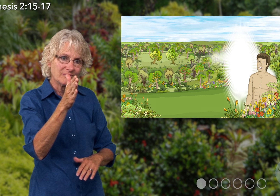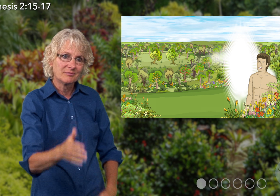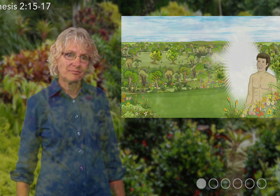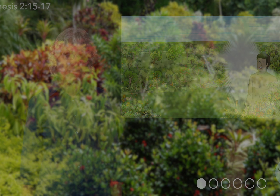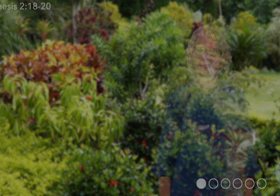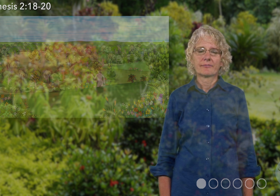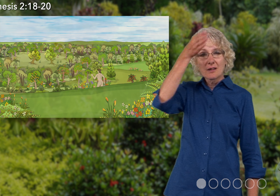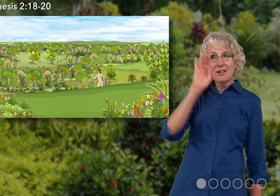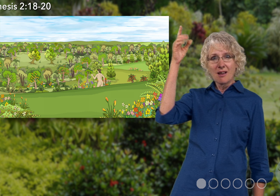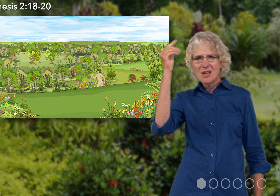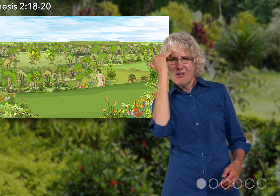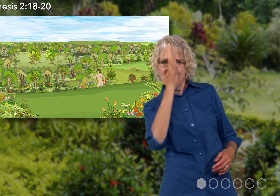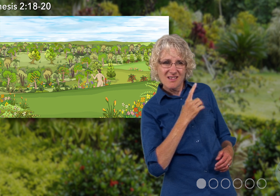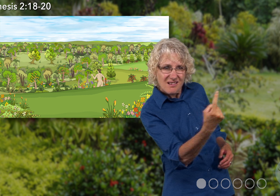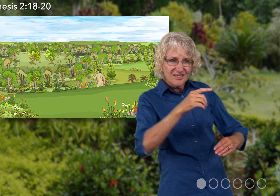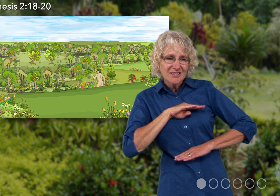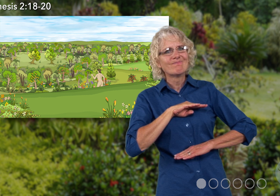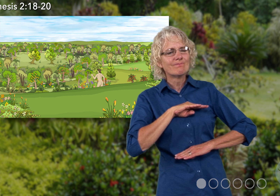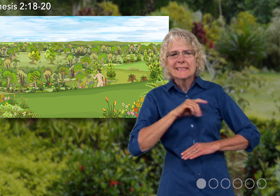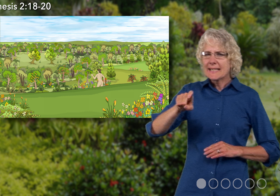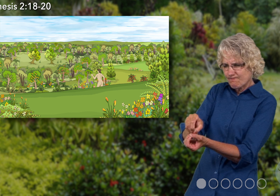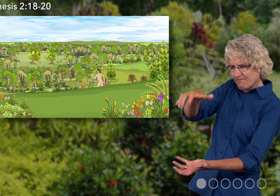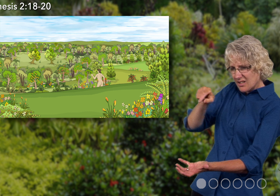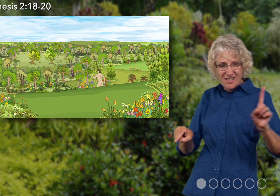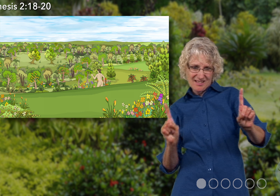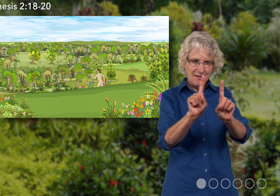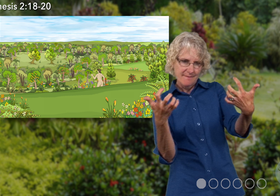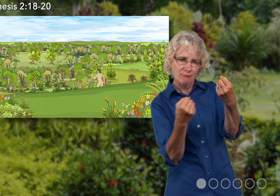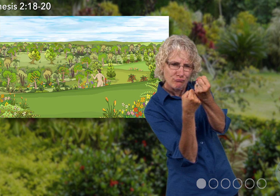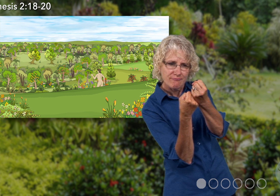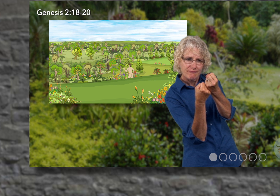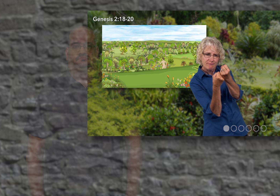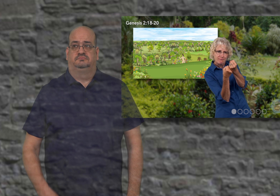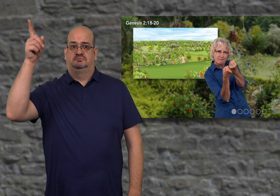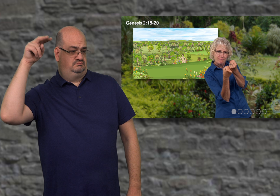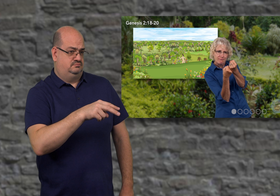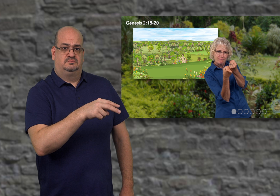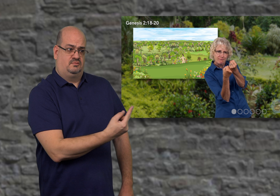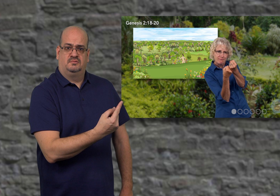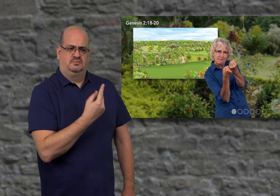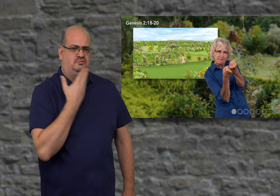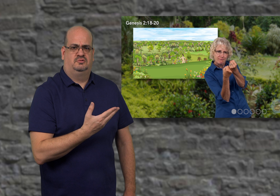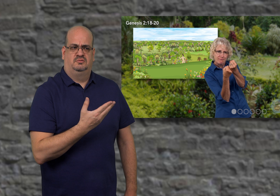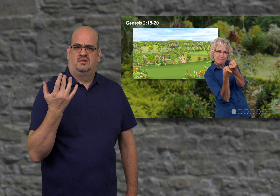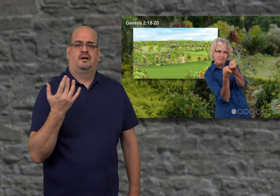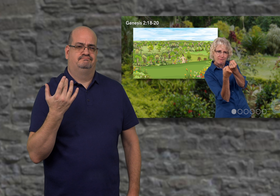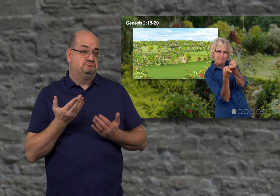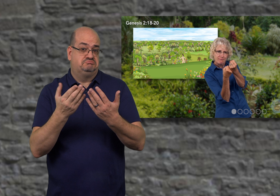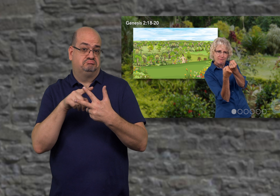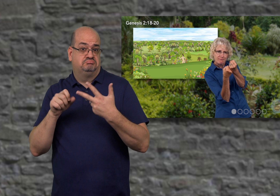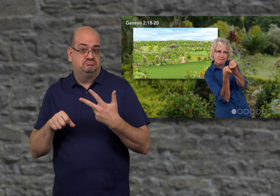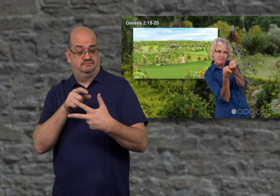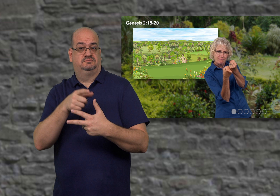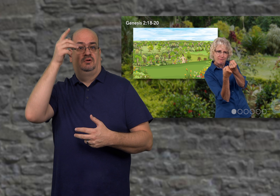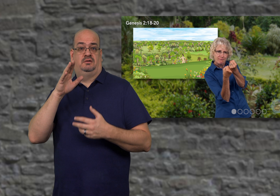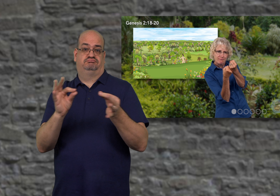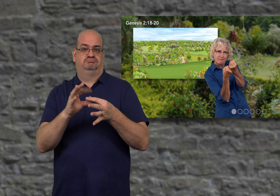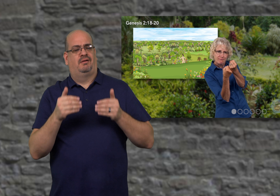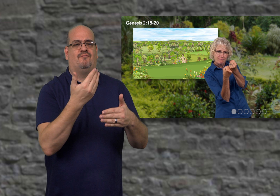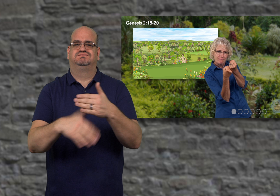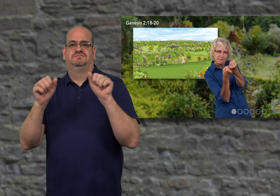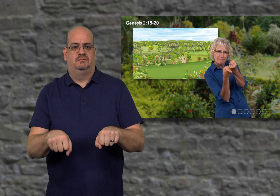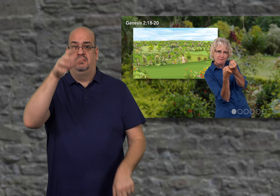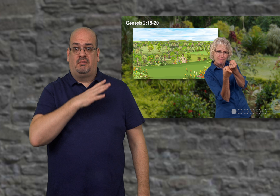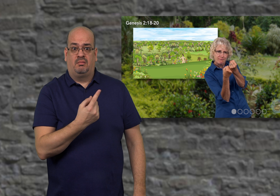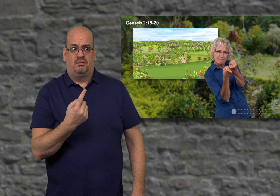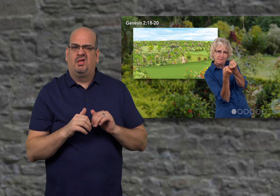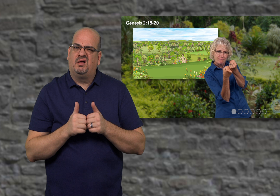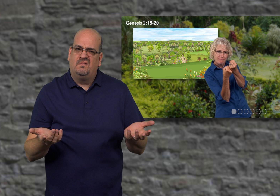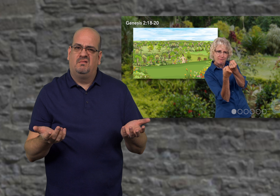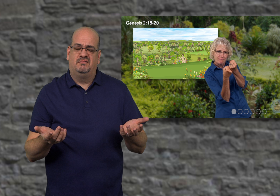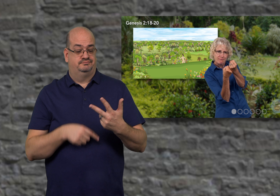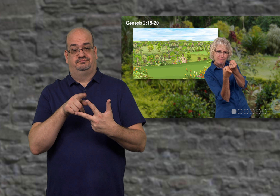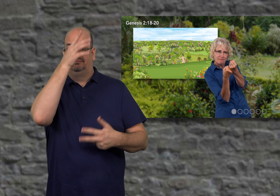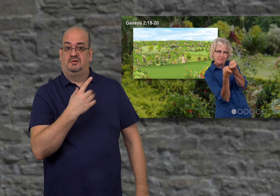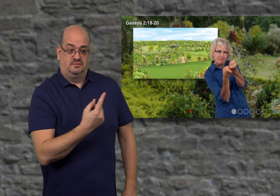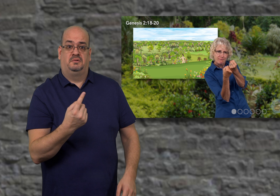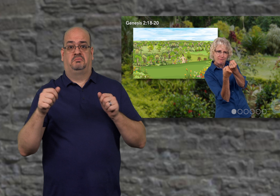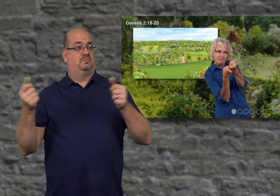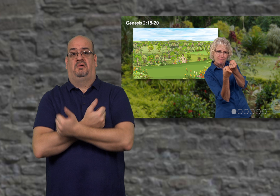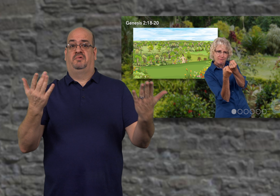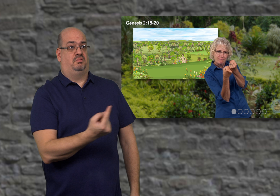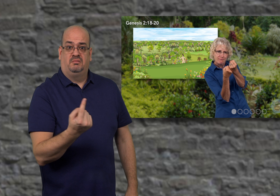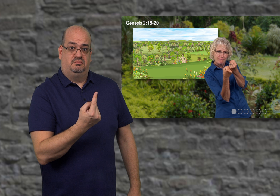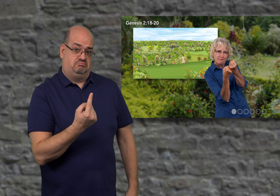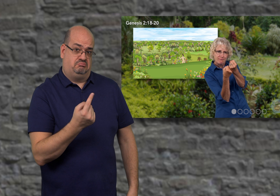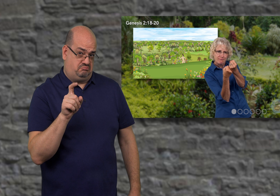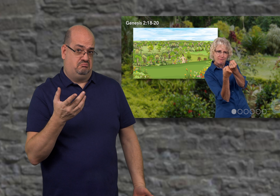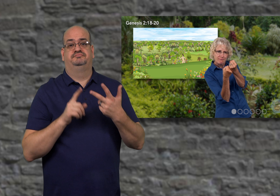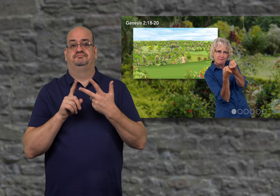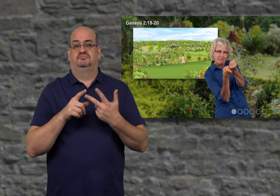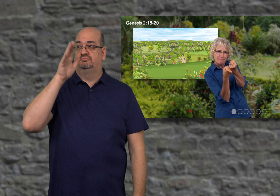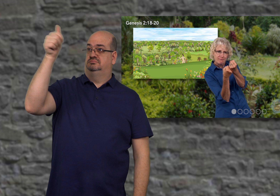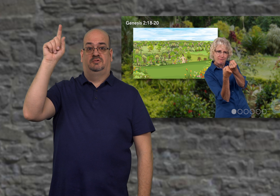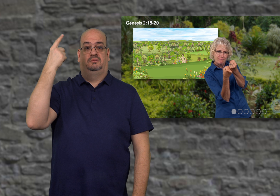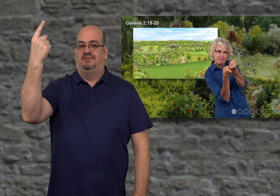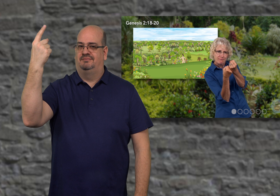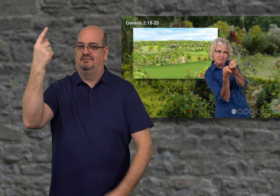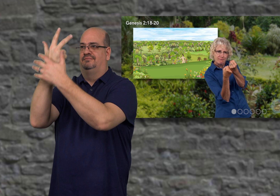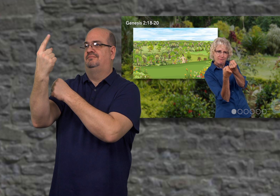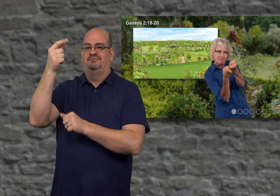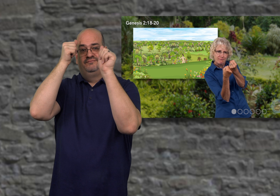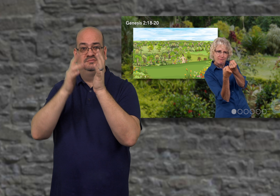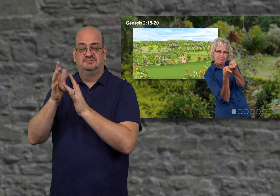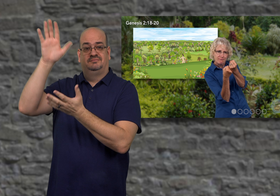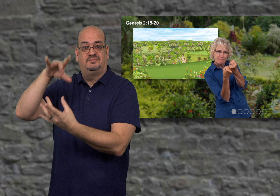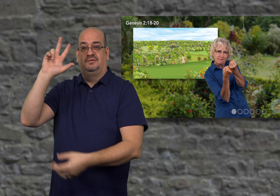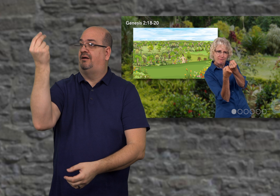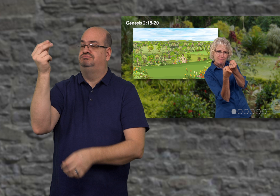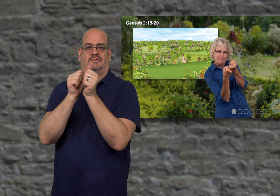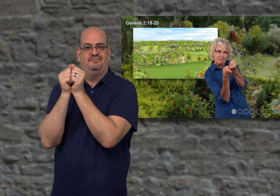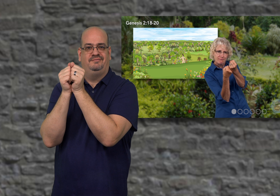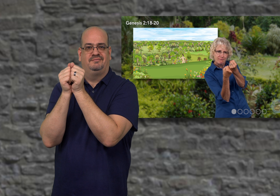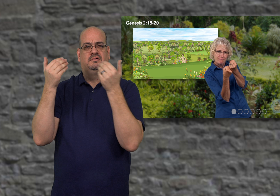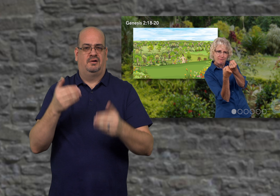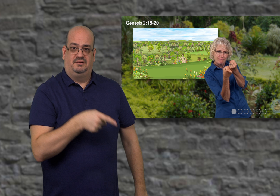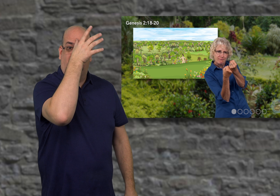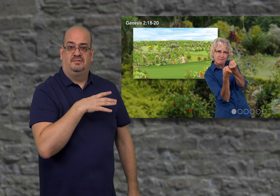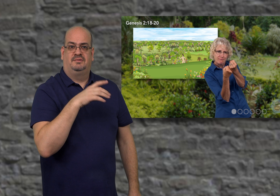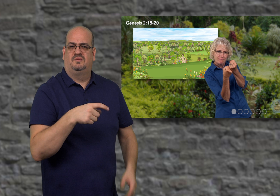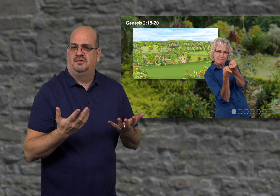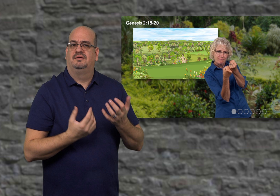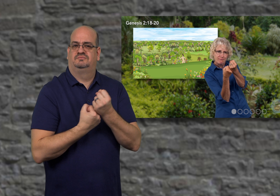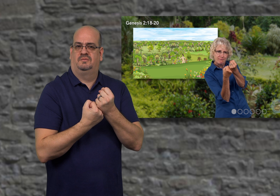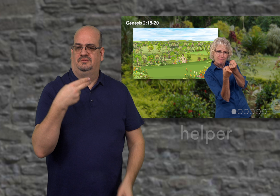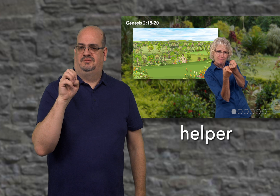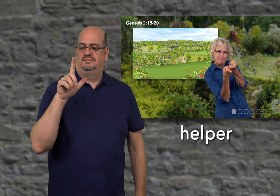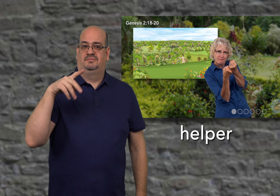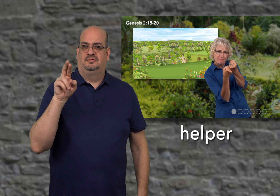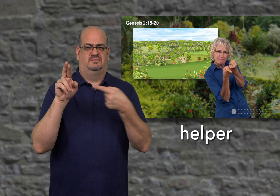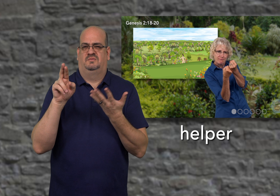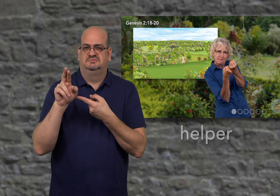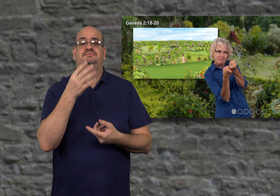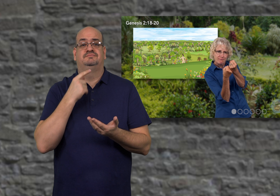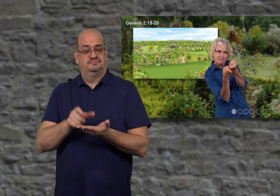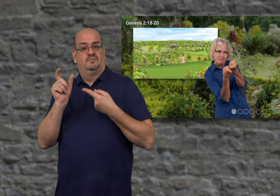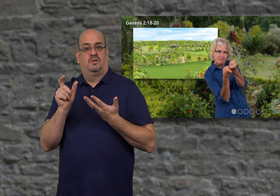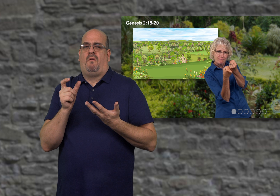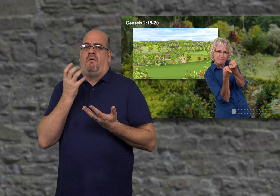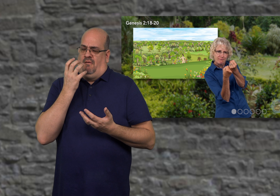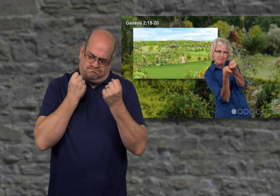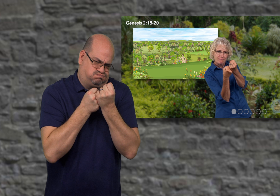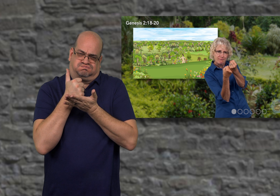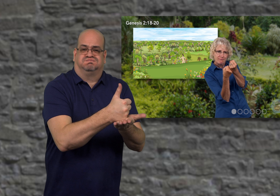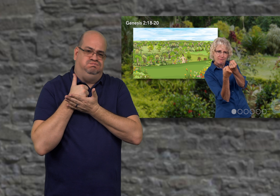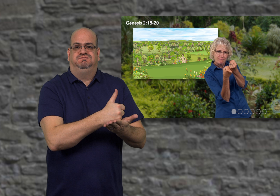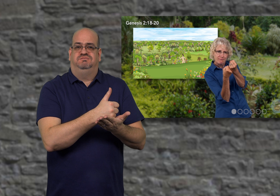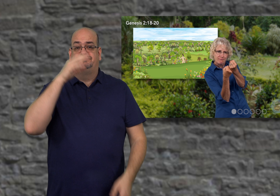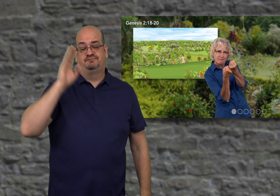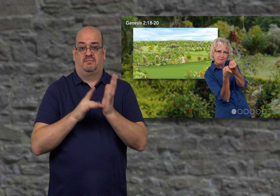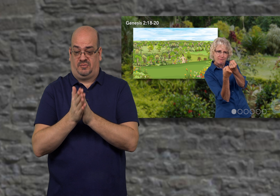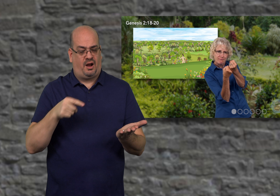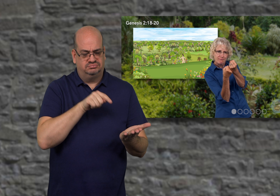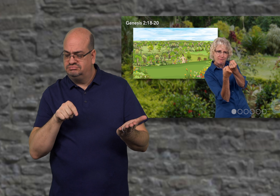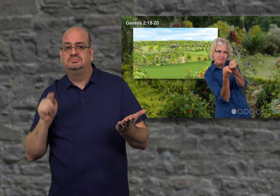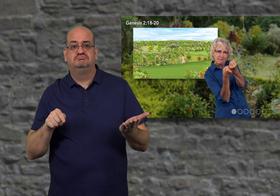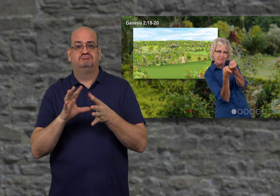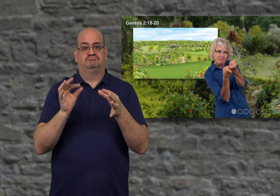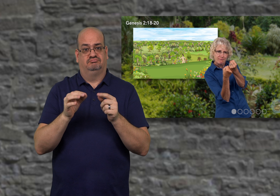The LORD God also said, “It is not good for the man to be alone.